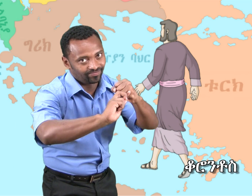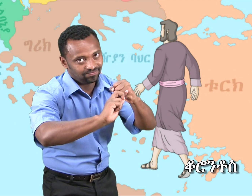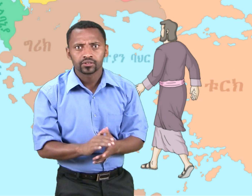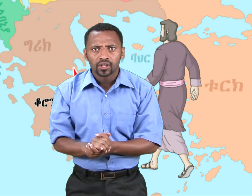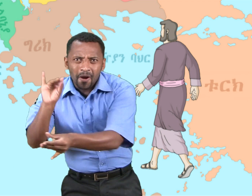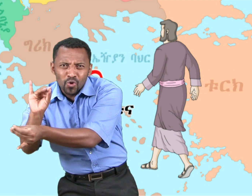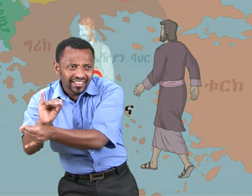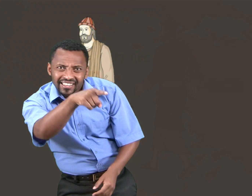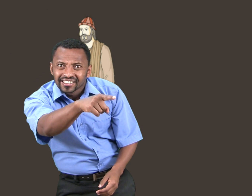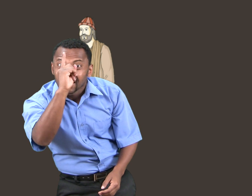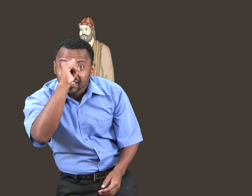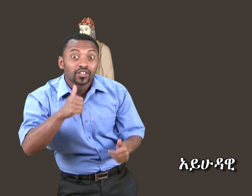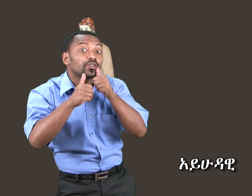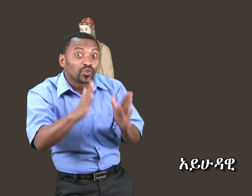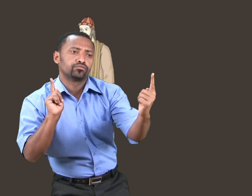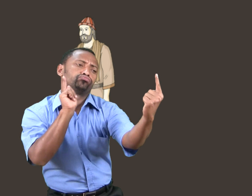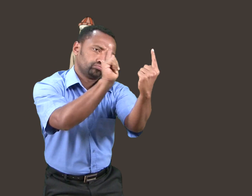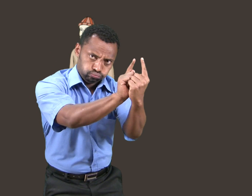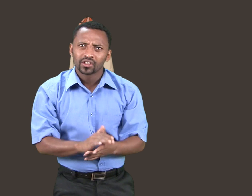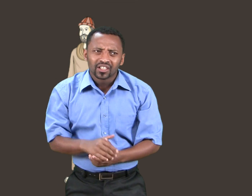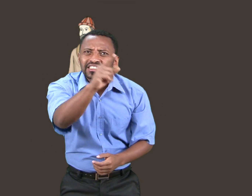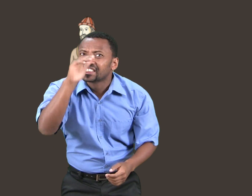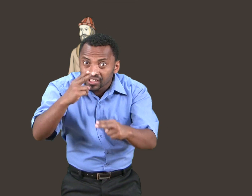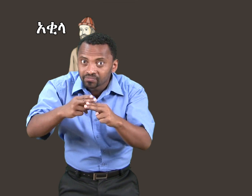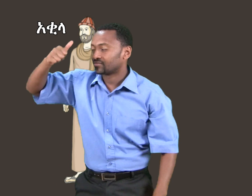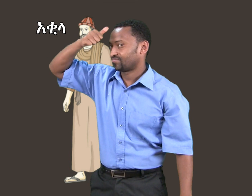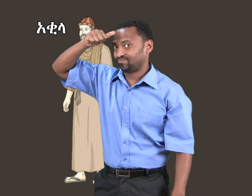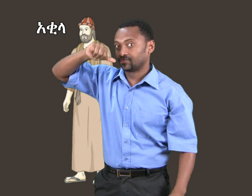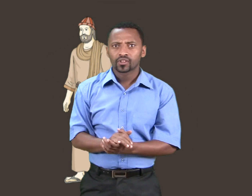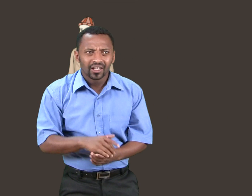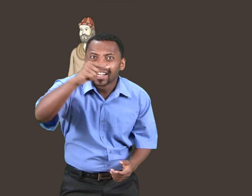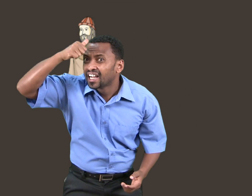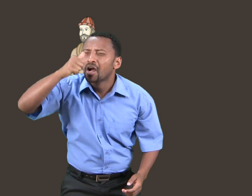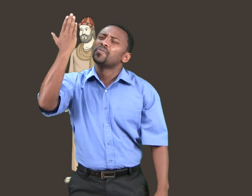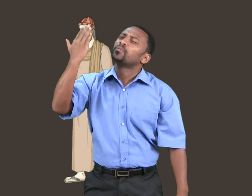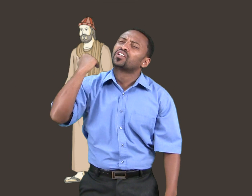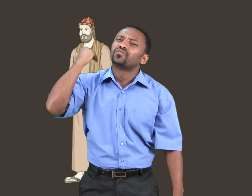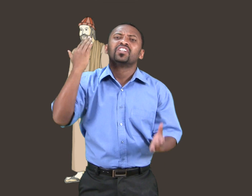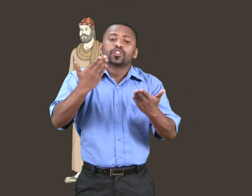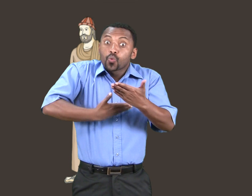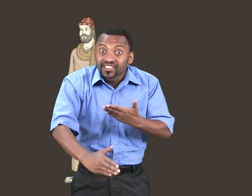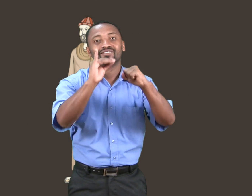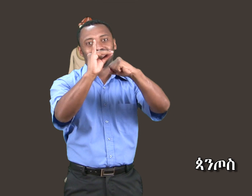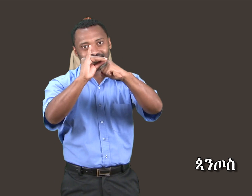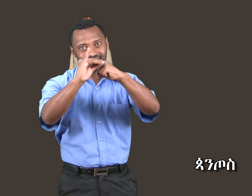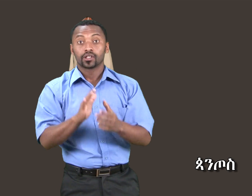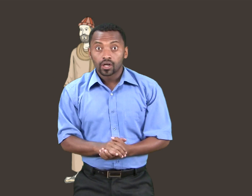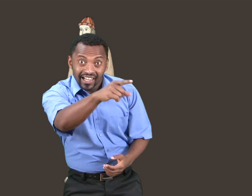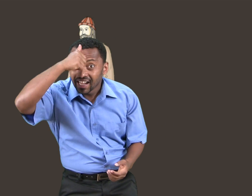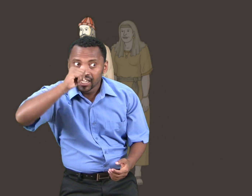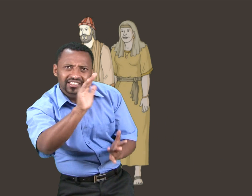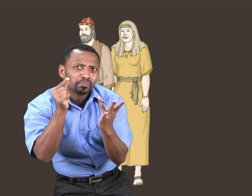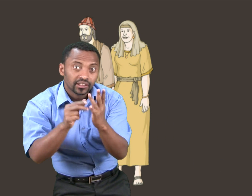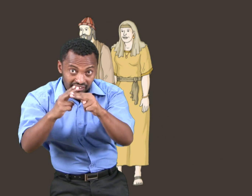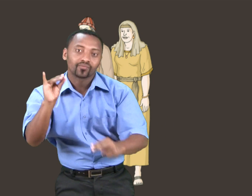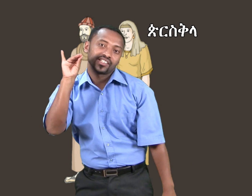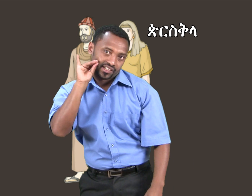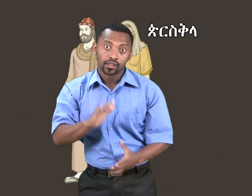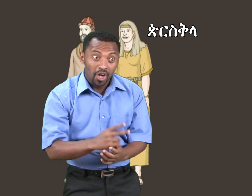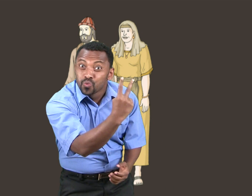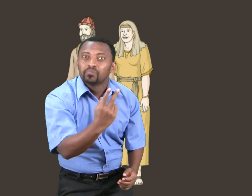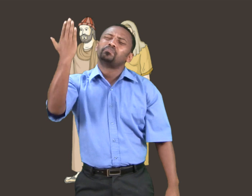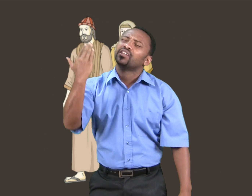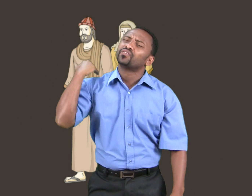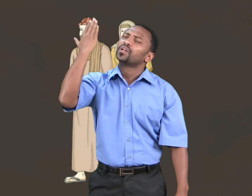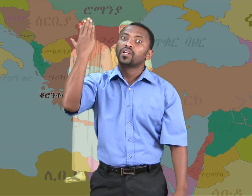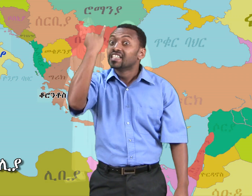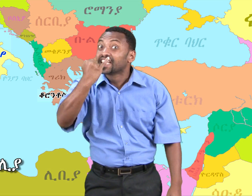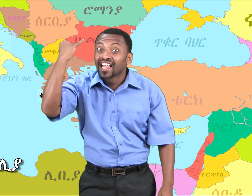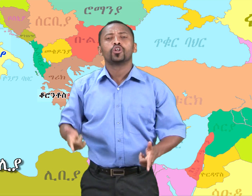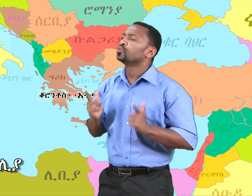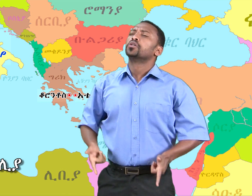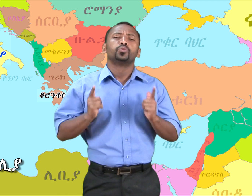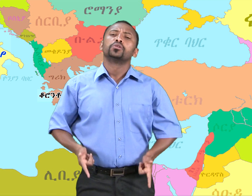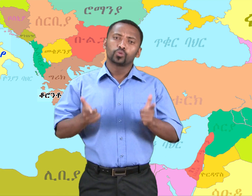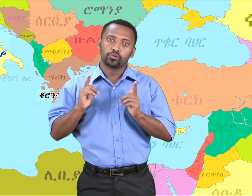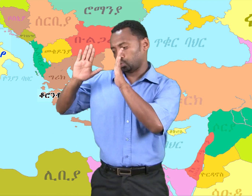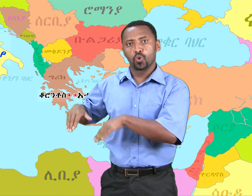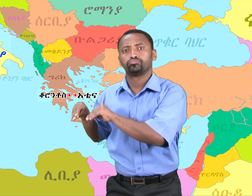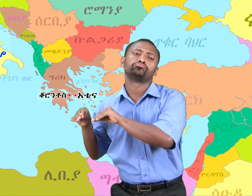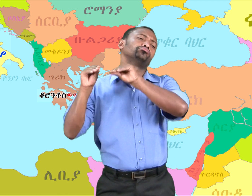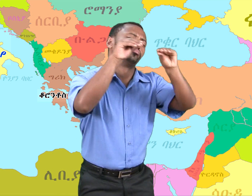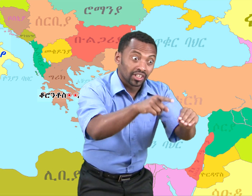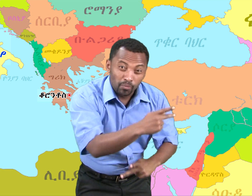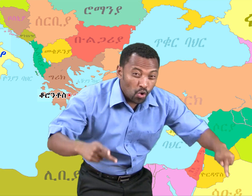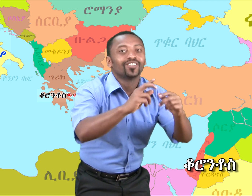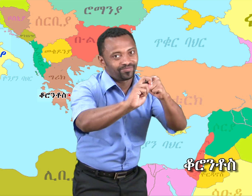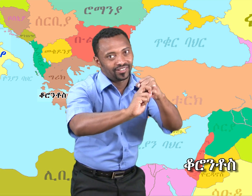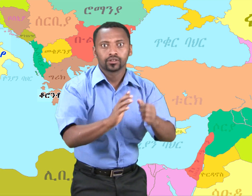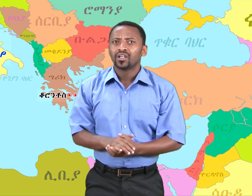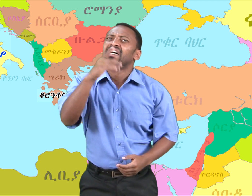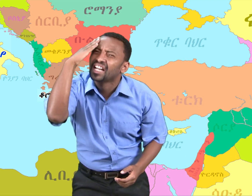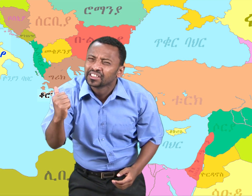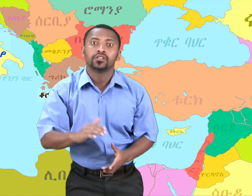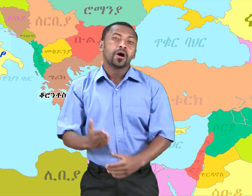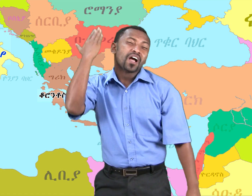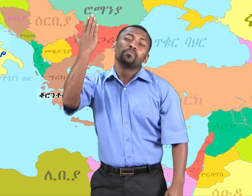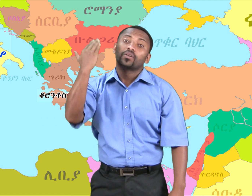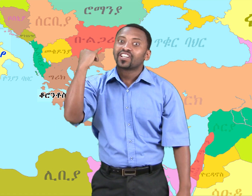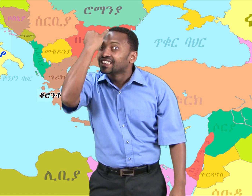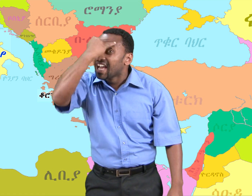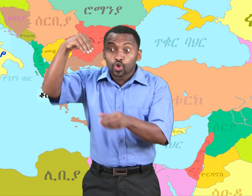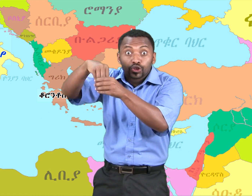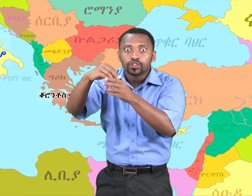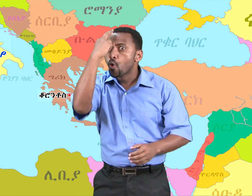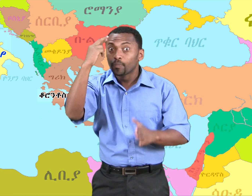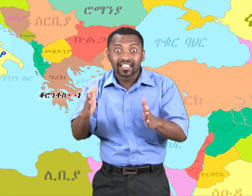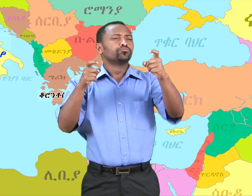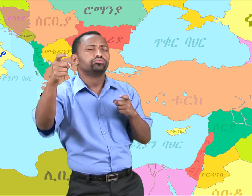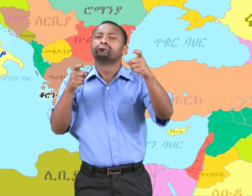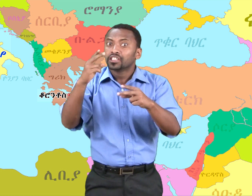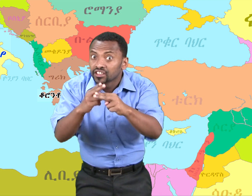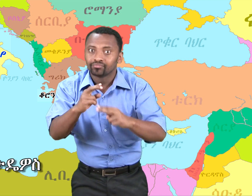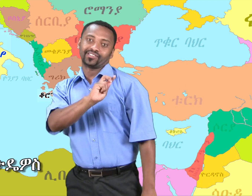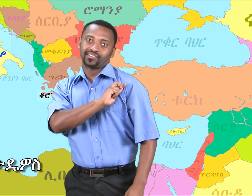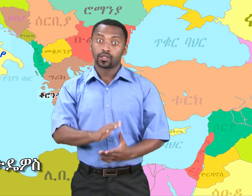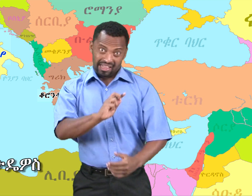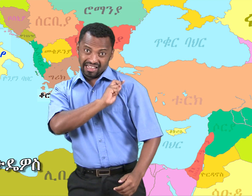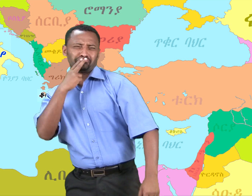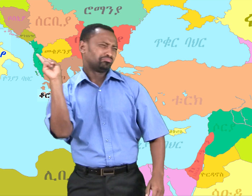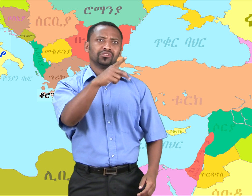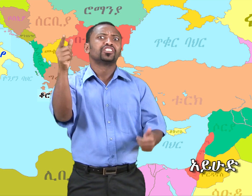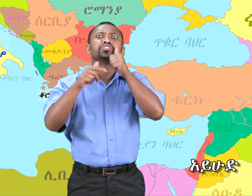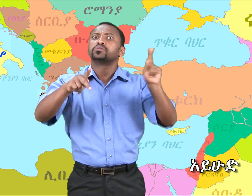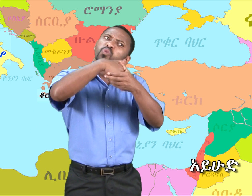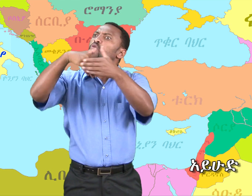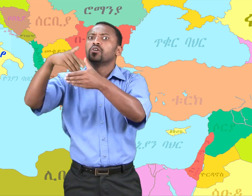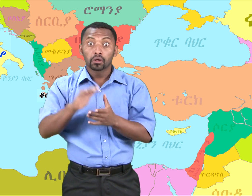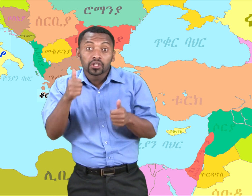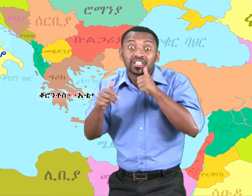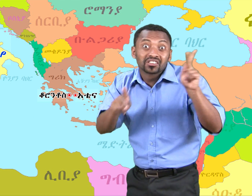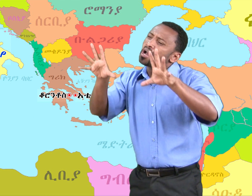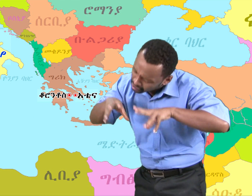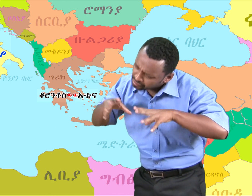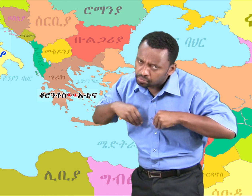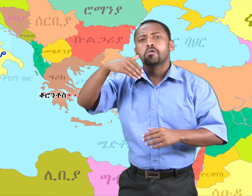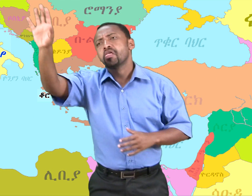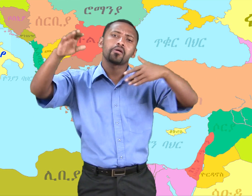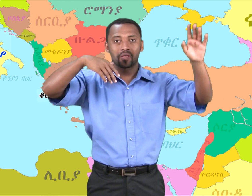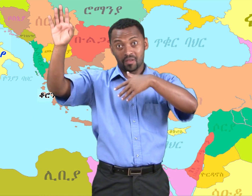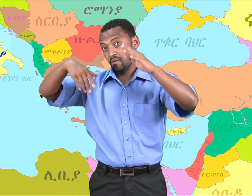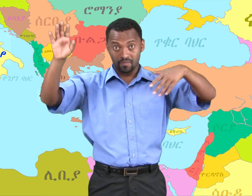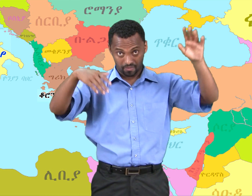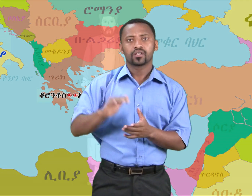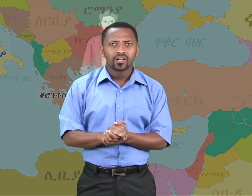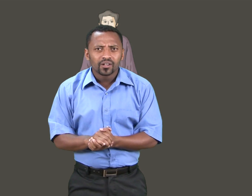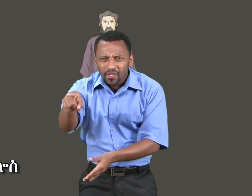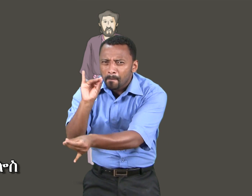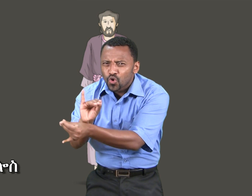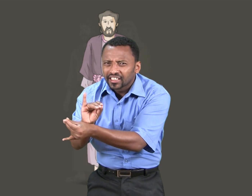There he found a Jew named Aquila, a native of Pontus, who had recently come from Italy with his wife Priscilla because Claudius had ordered all the Jews to leave Rome.